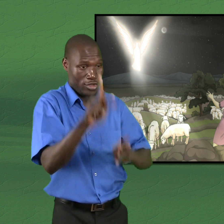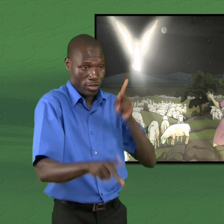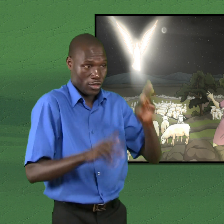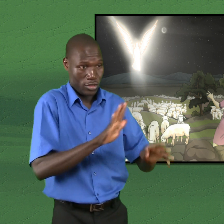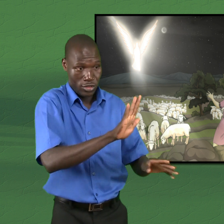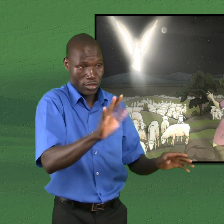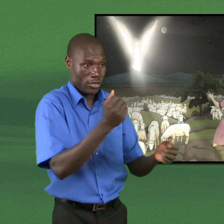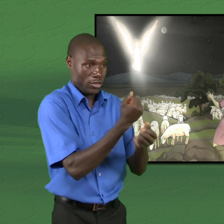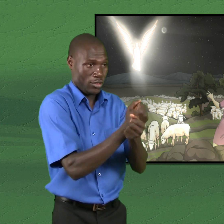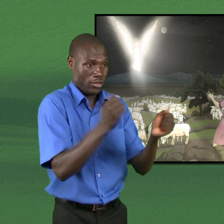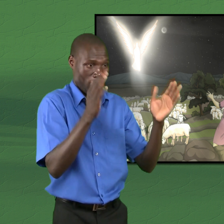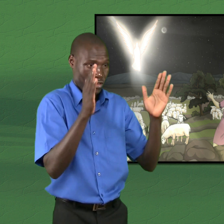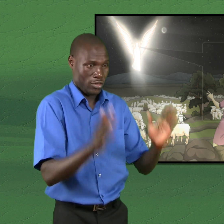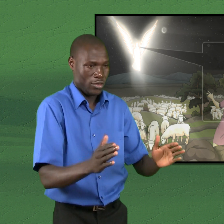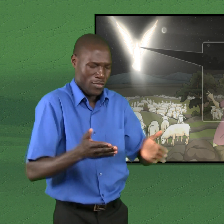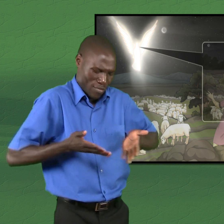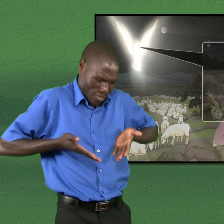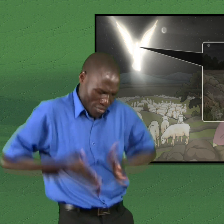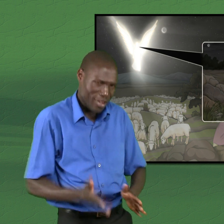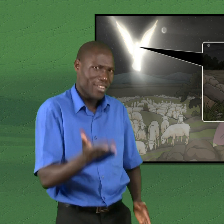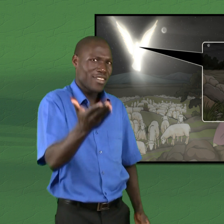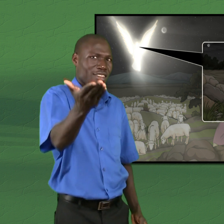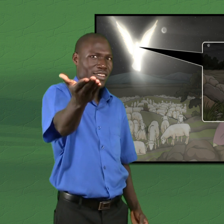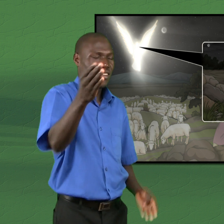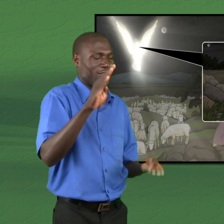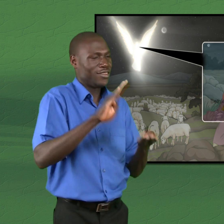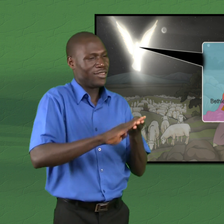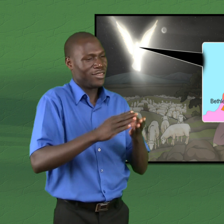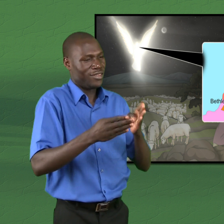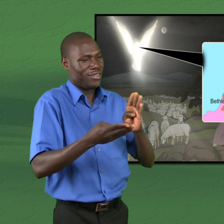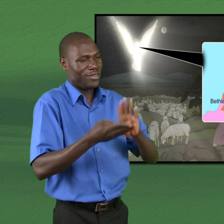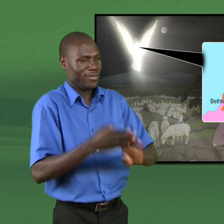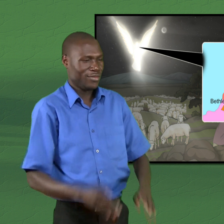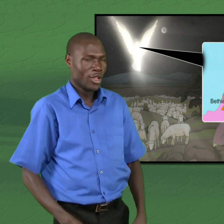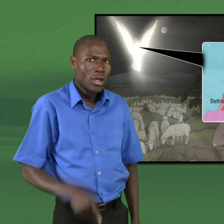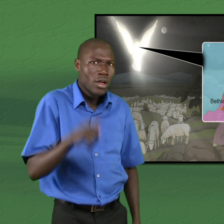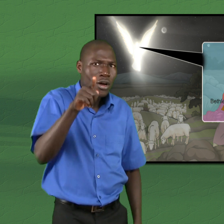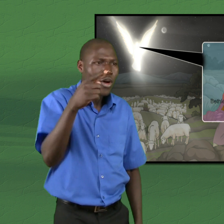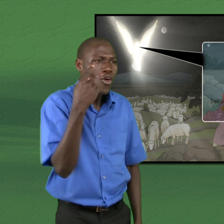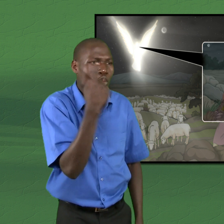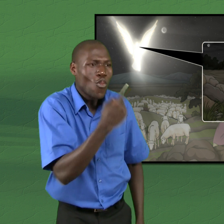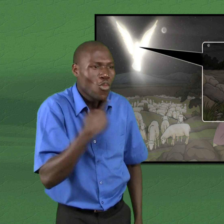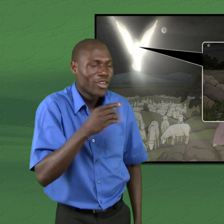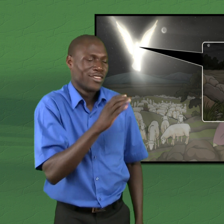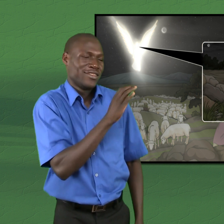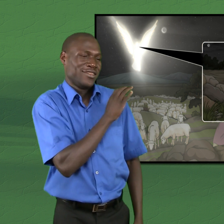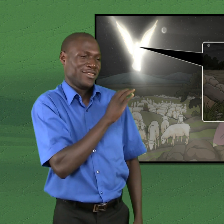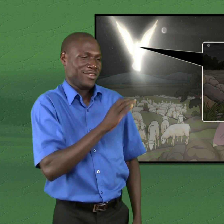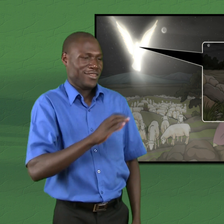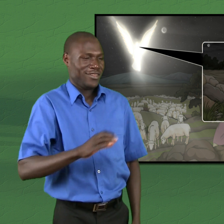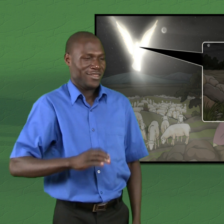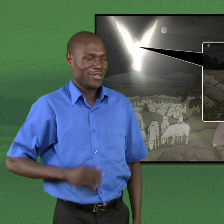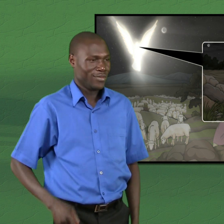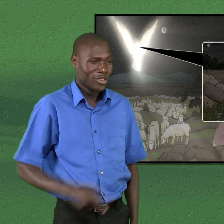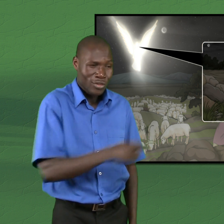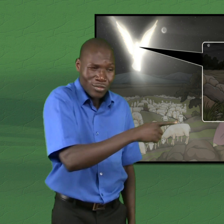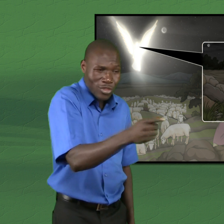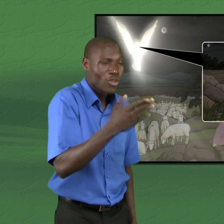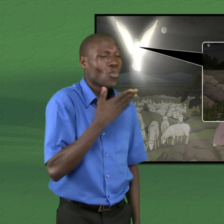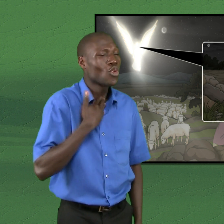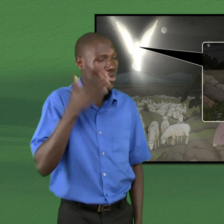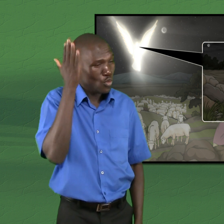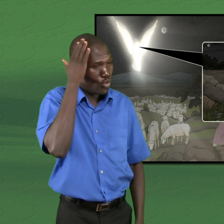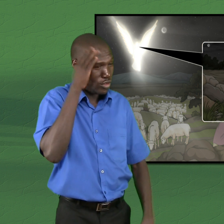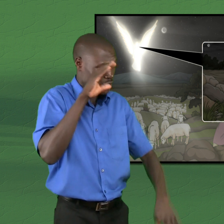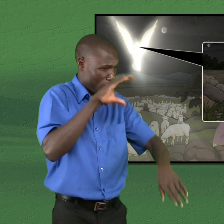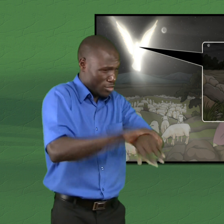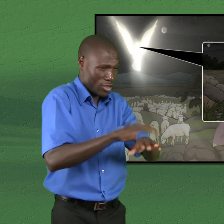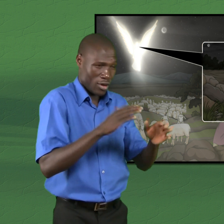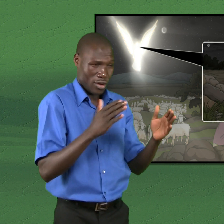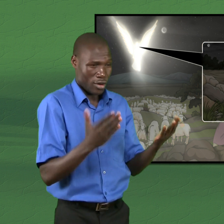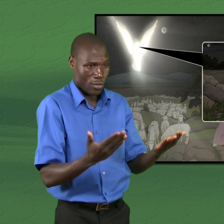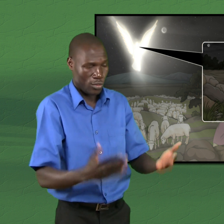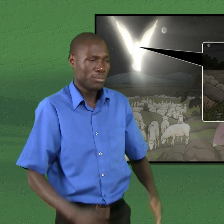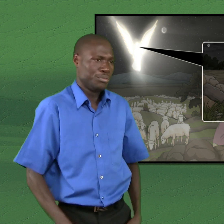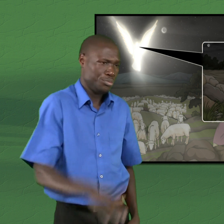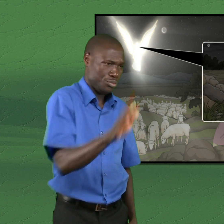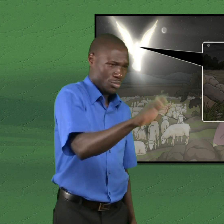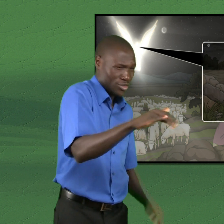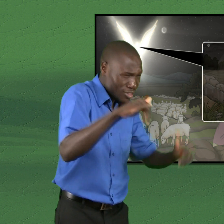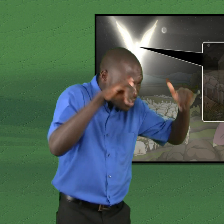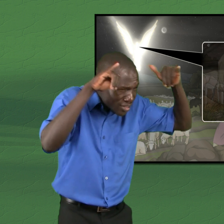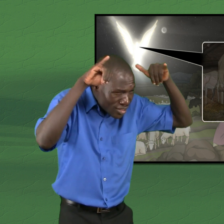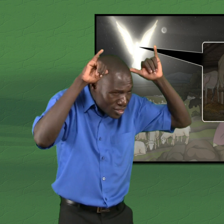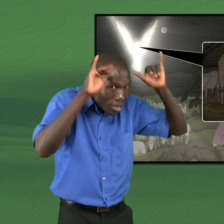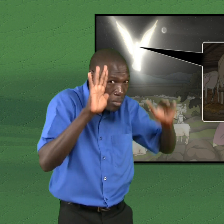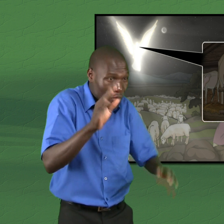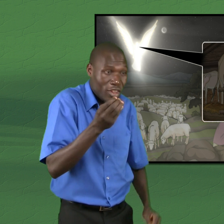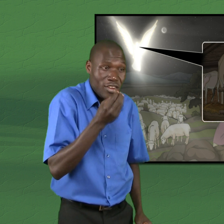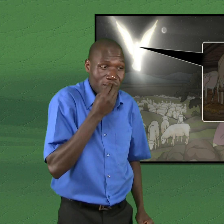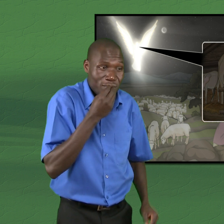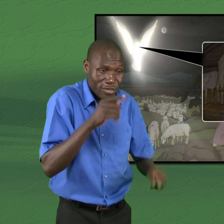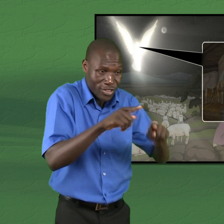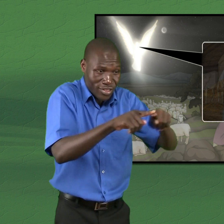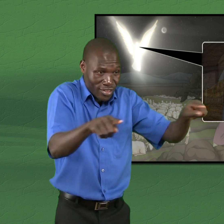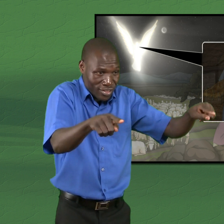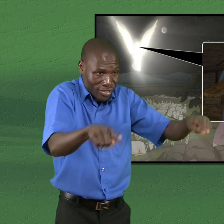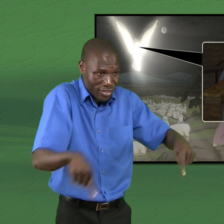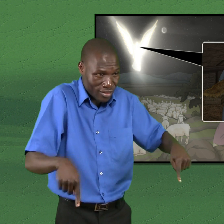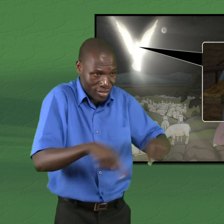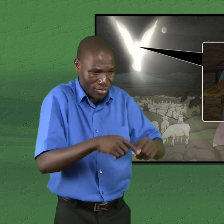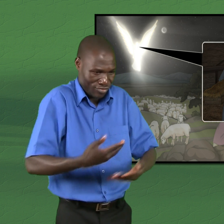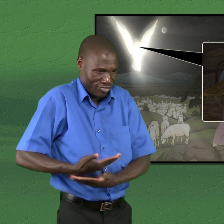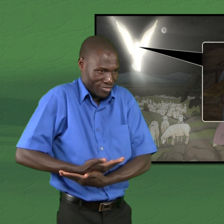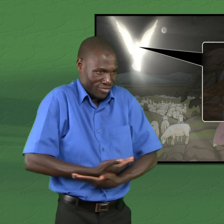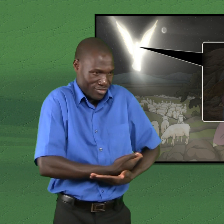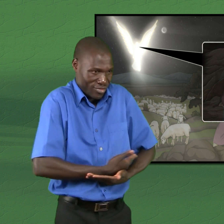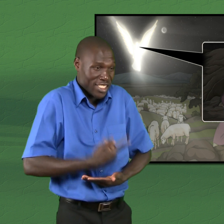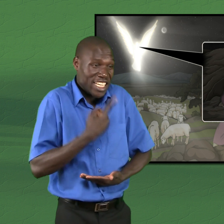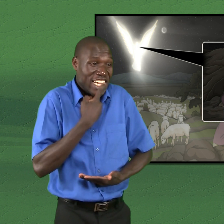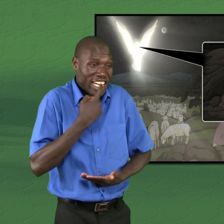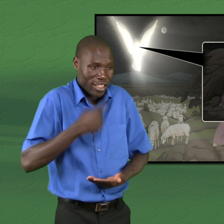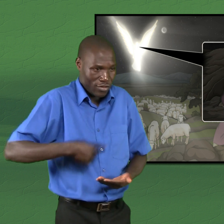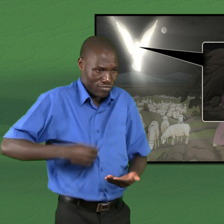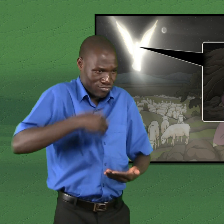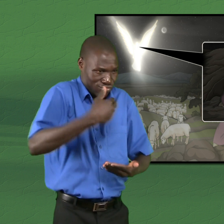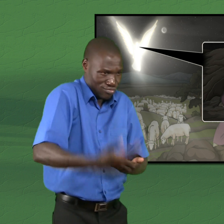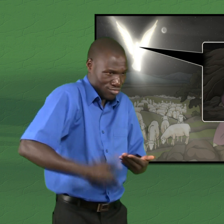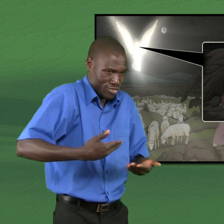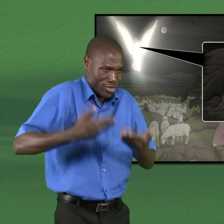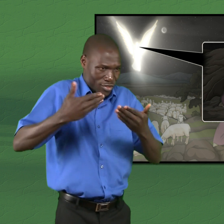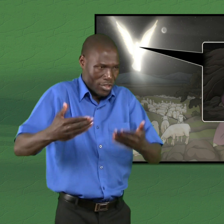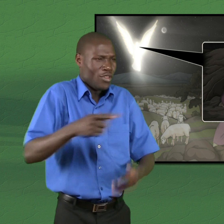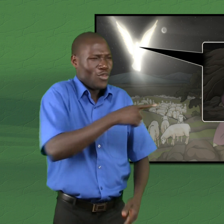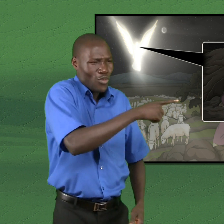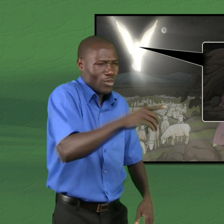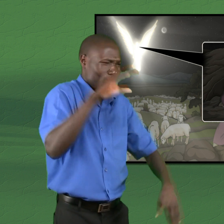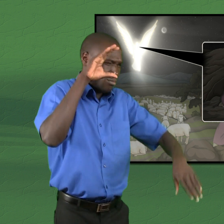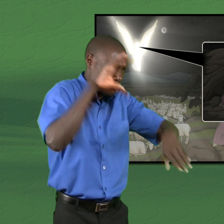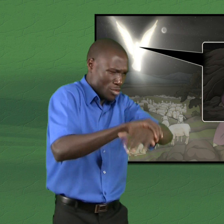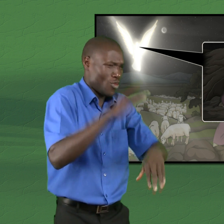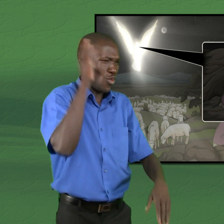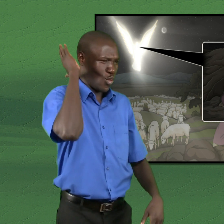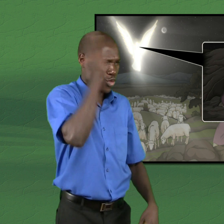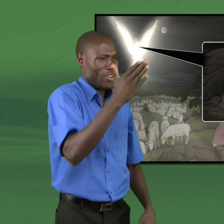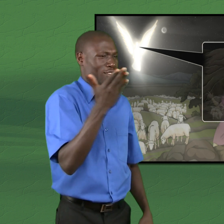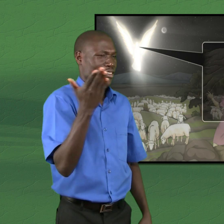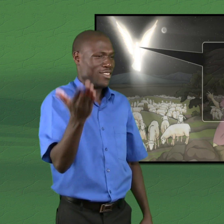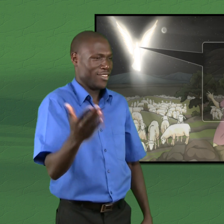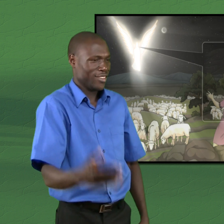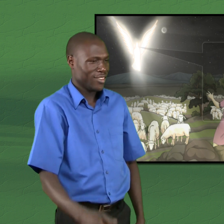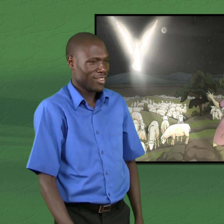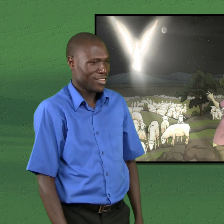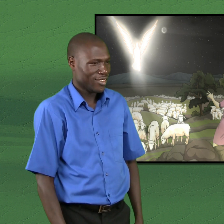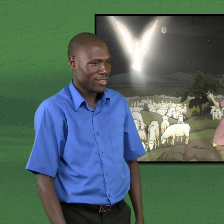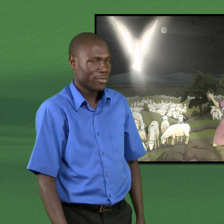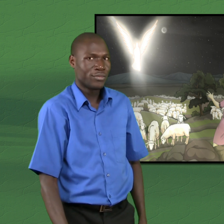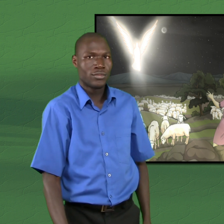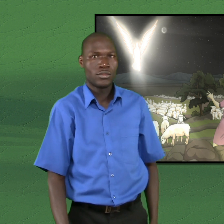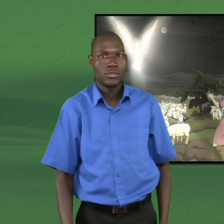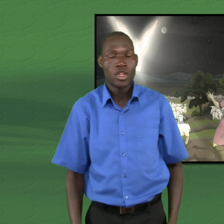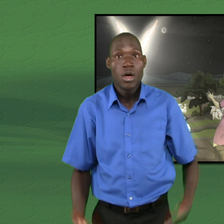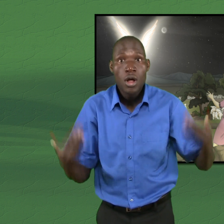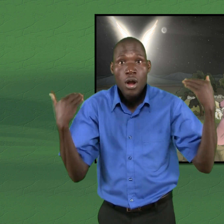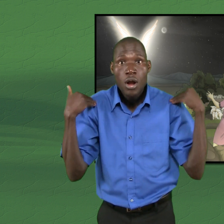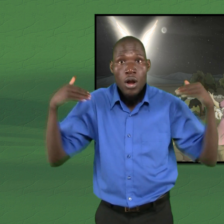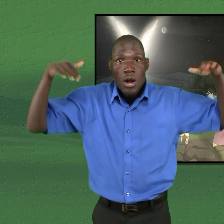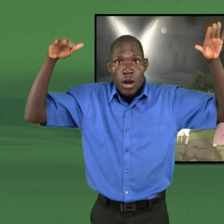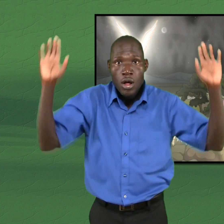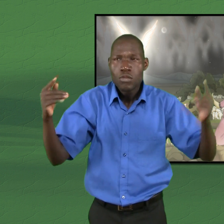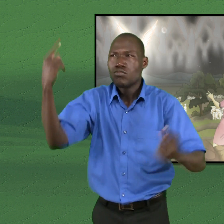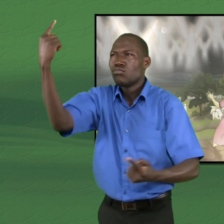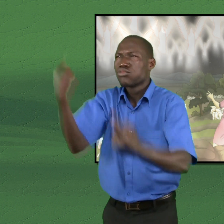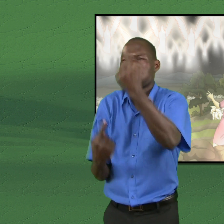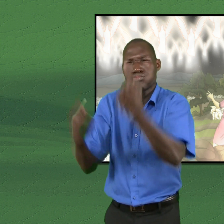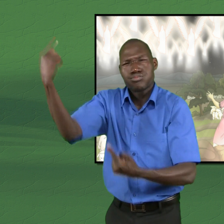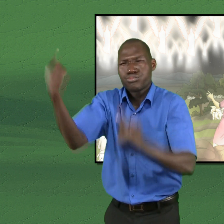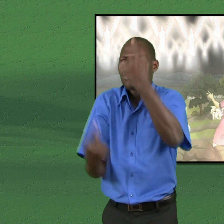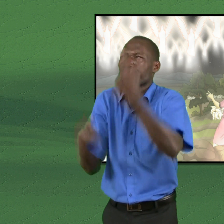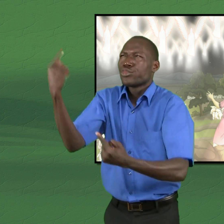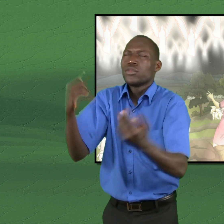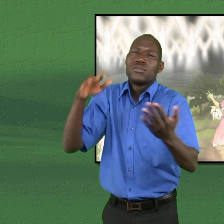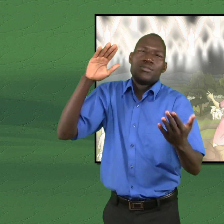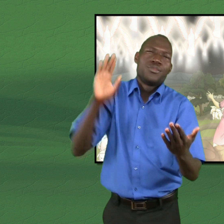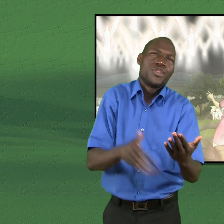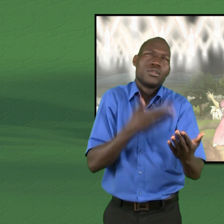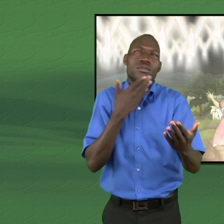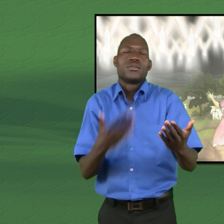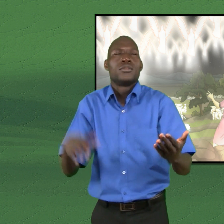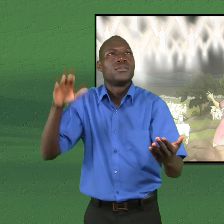For behold, I bring you good news of great joy that will be for all the people: Today in the city of David a Savior has been born to you. He is Christ the Lord! And this will be a sign to you: You will find a baby wrapped in swaddling cloths and lying in a manger.”